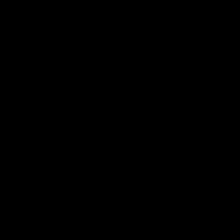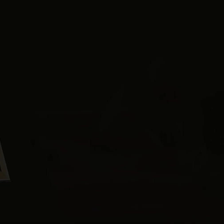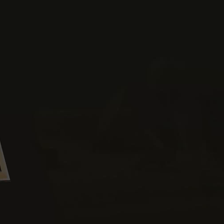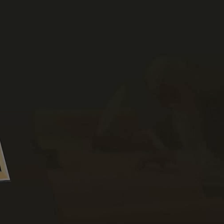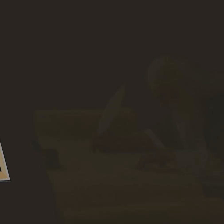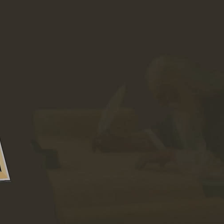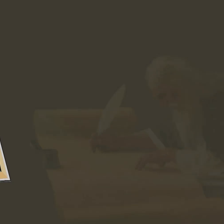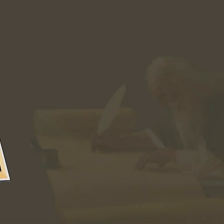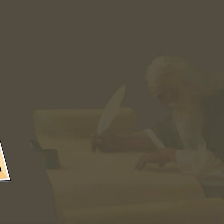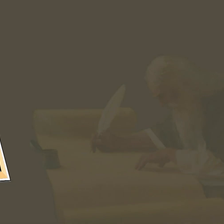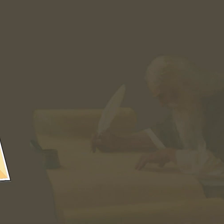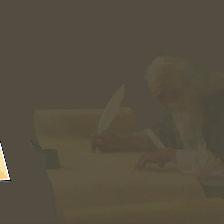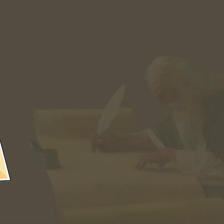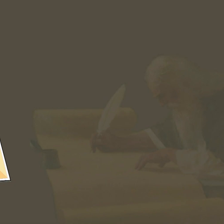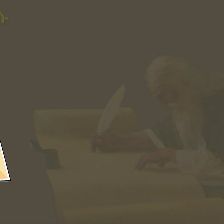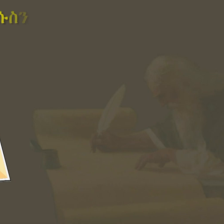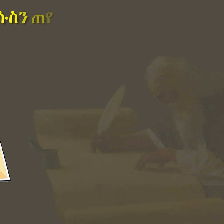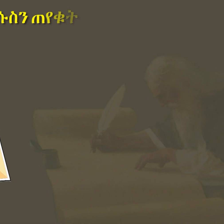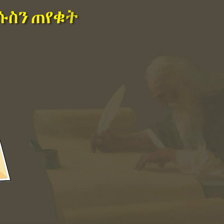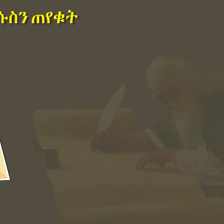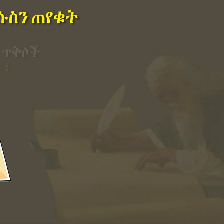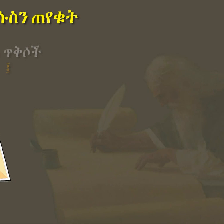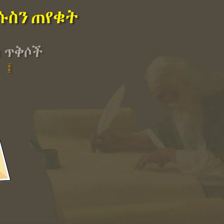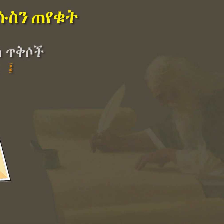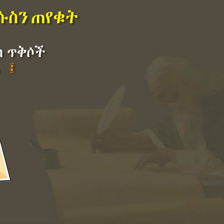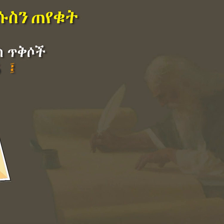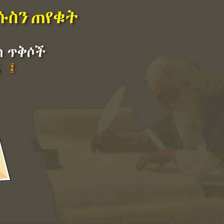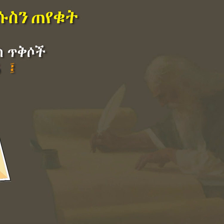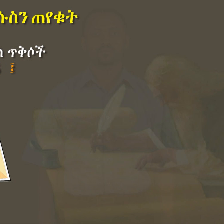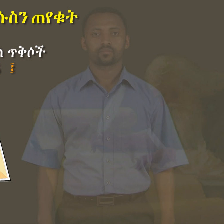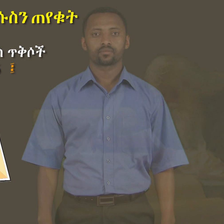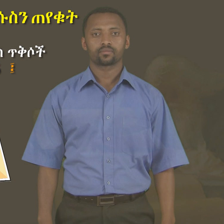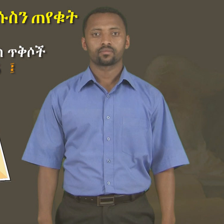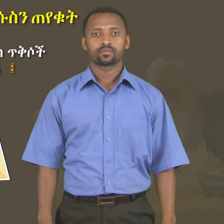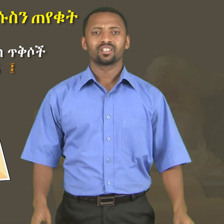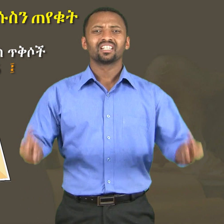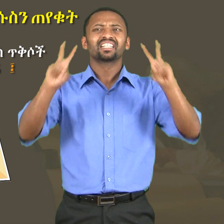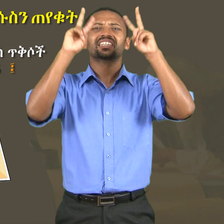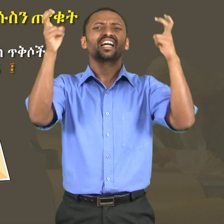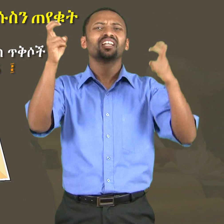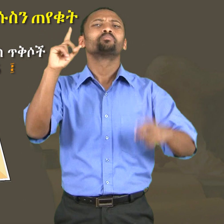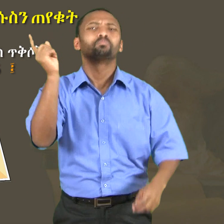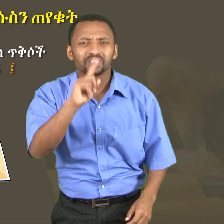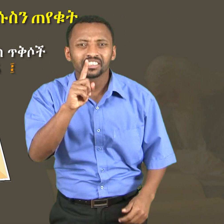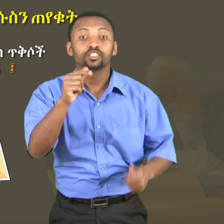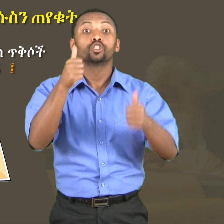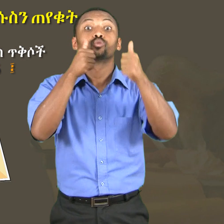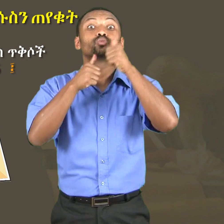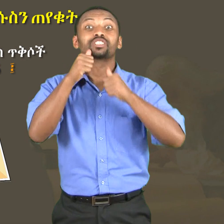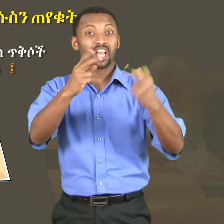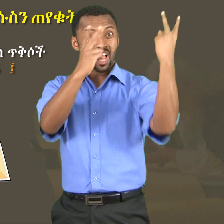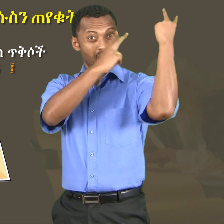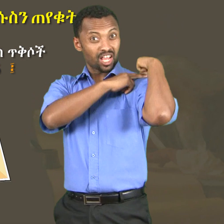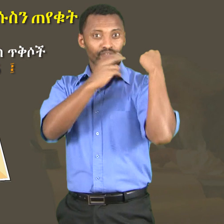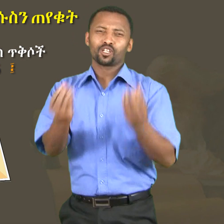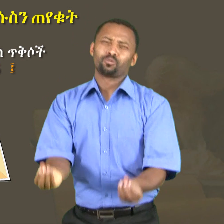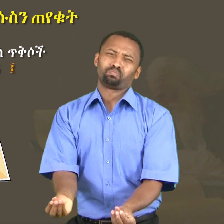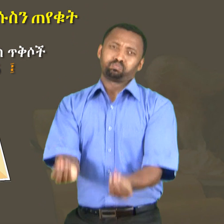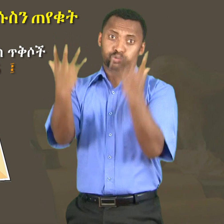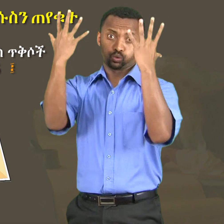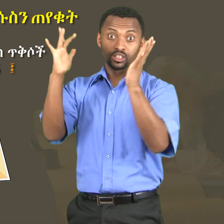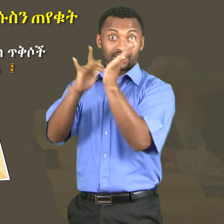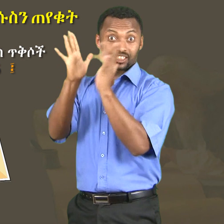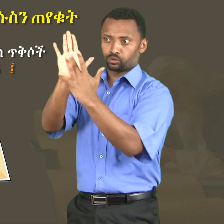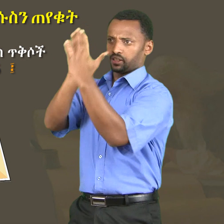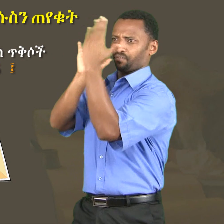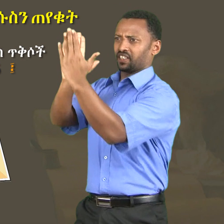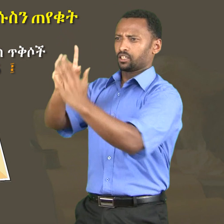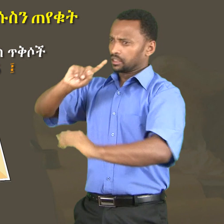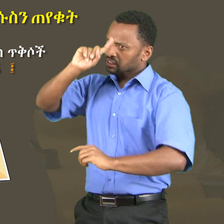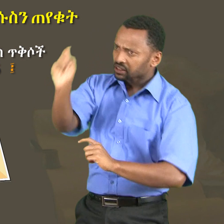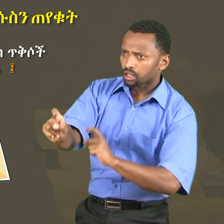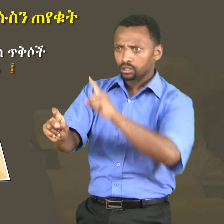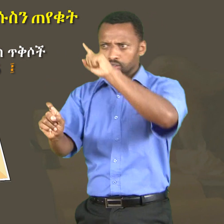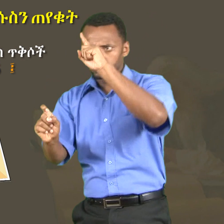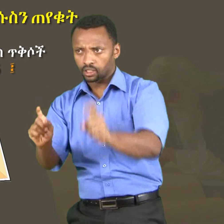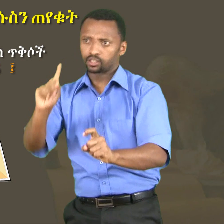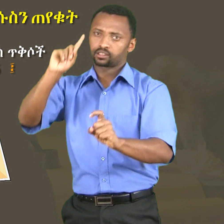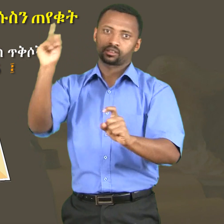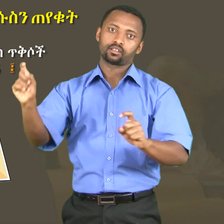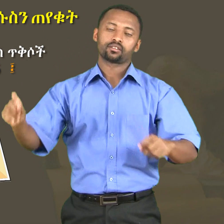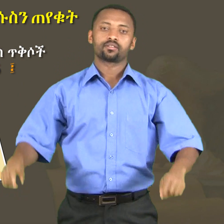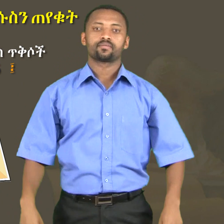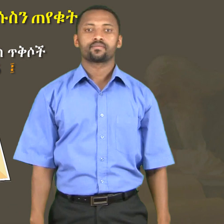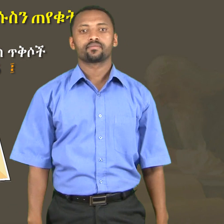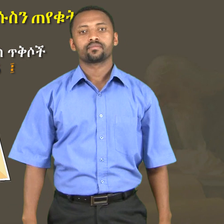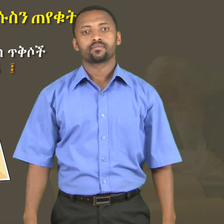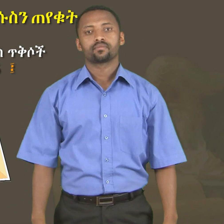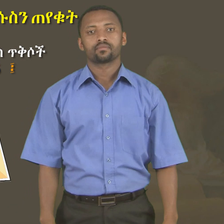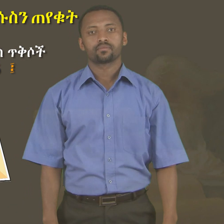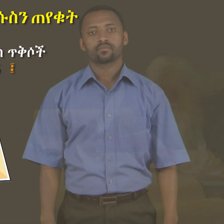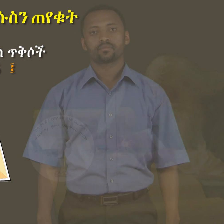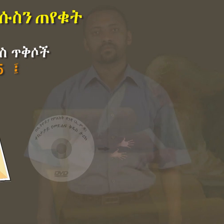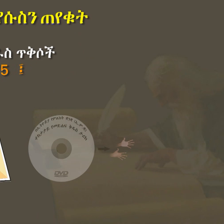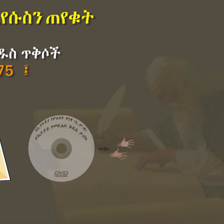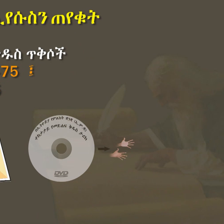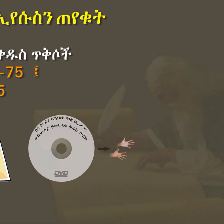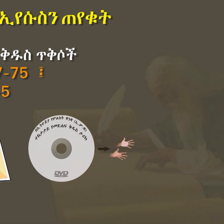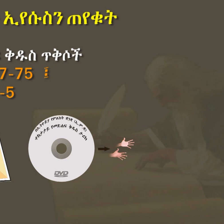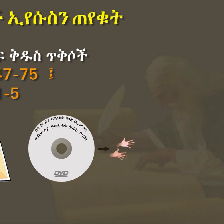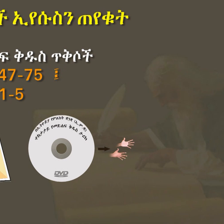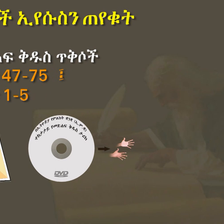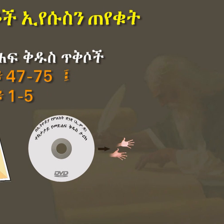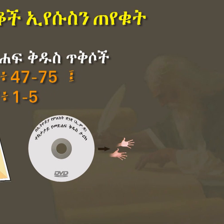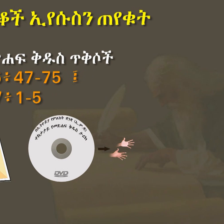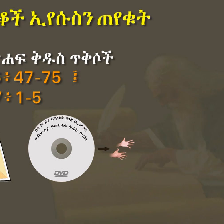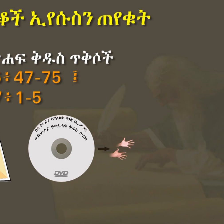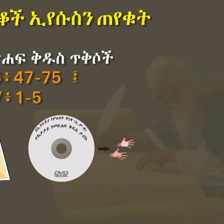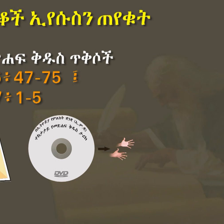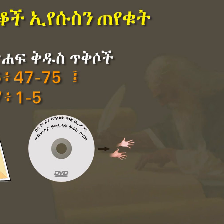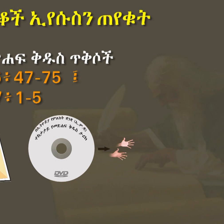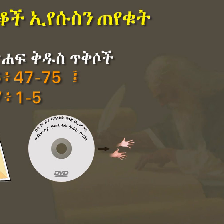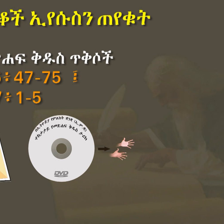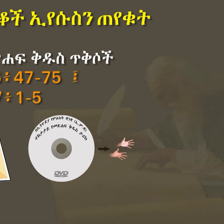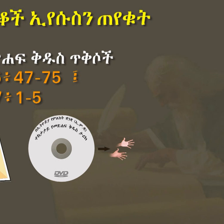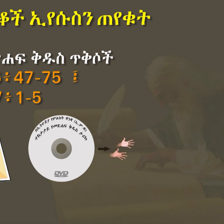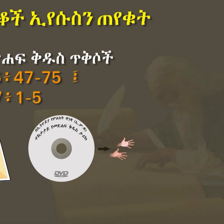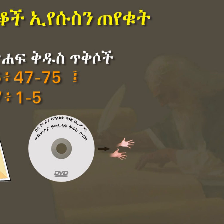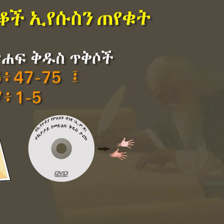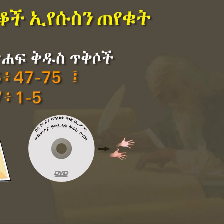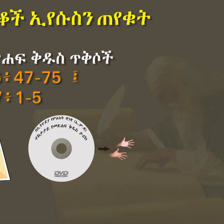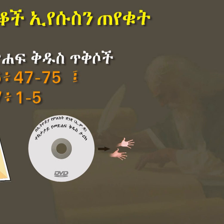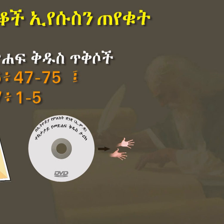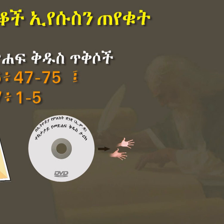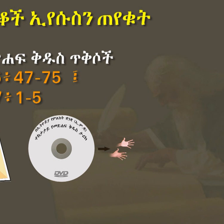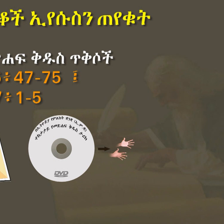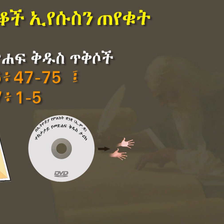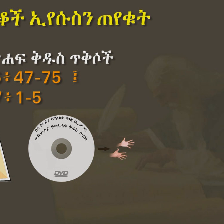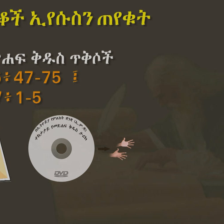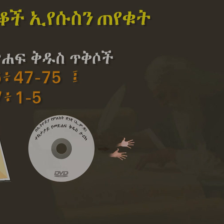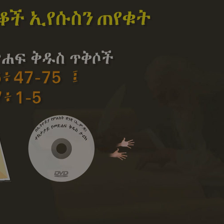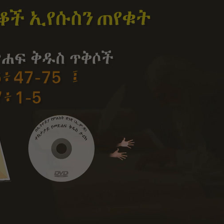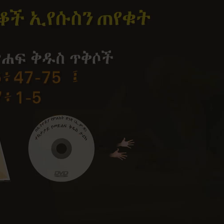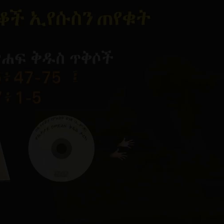Jewish leaders question Jesus